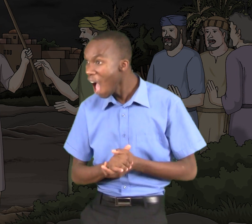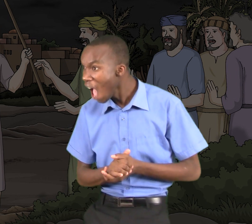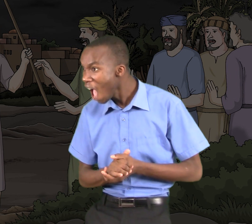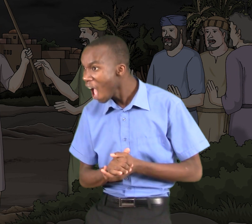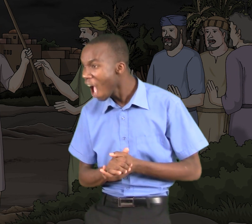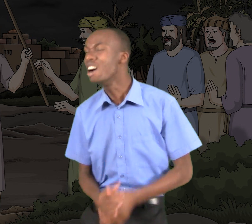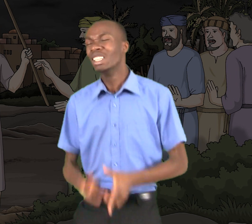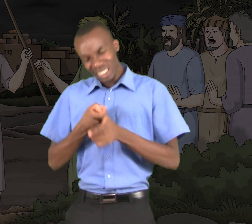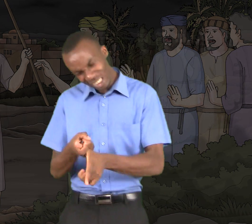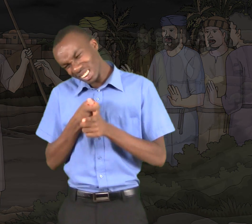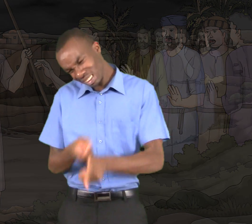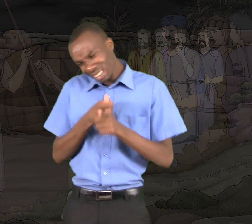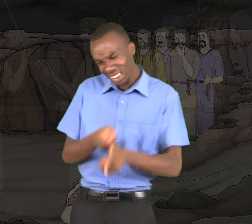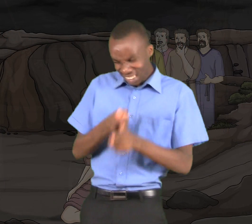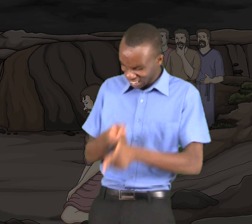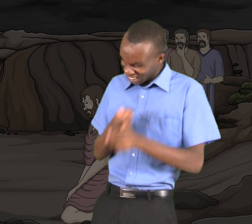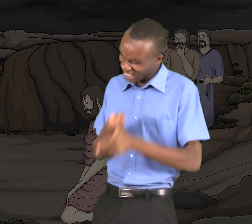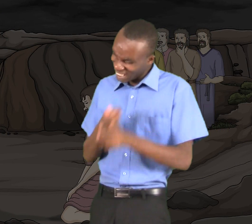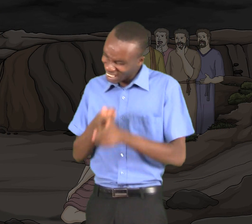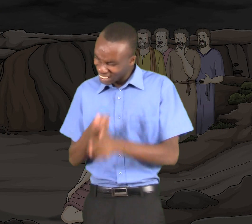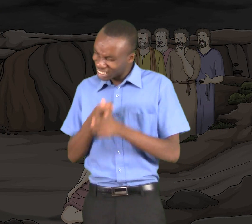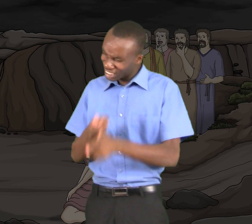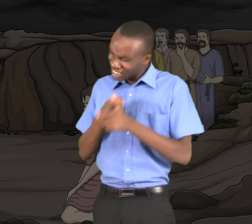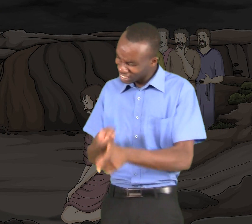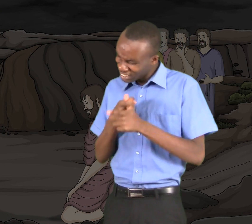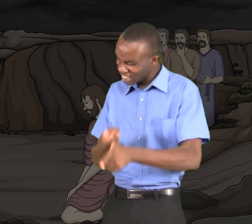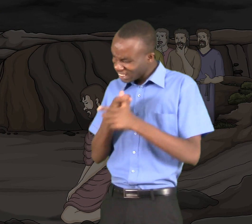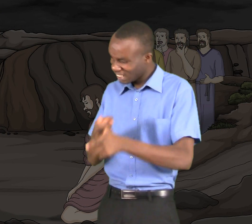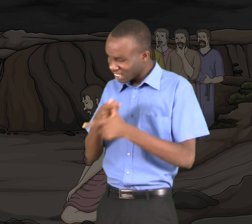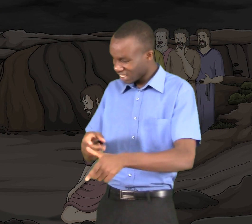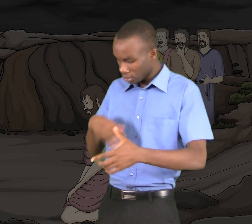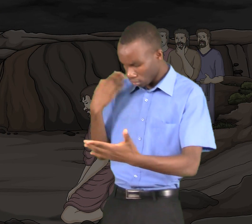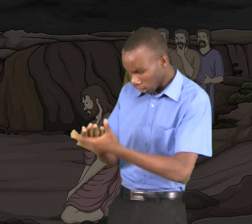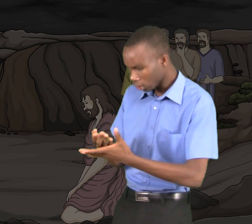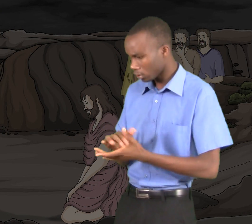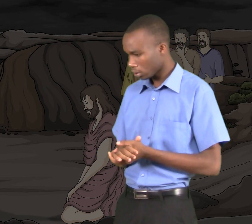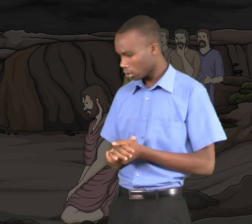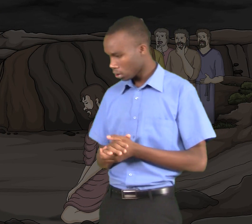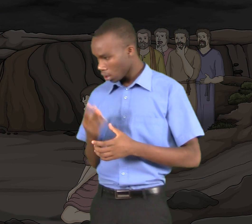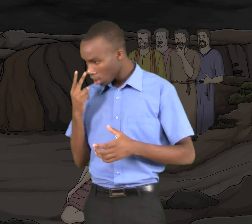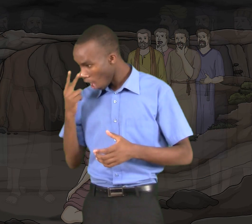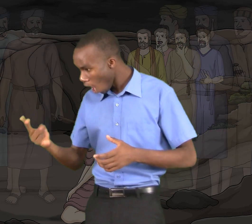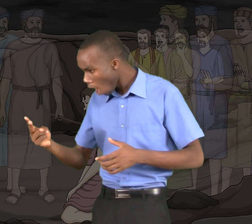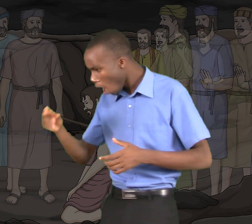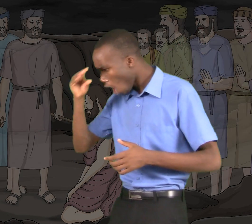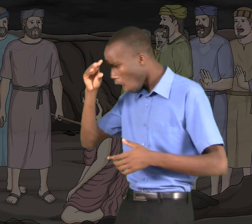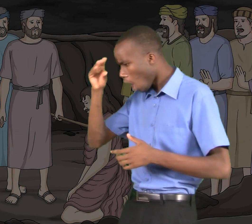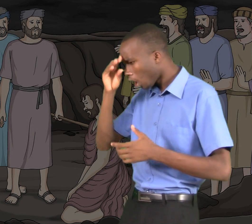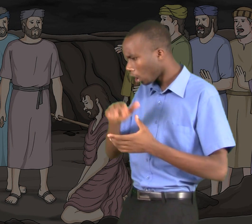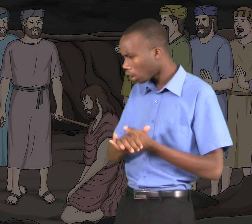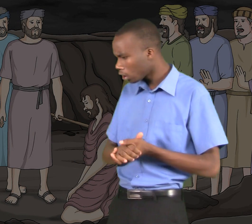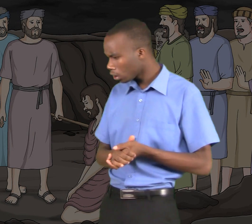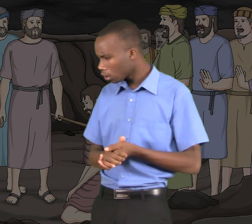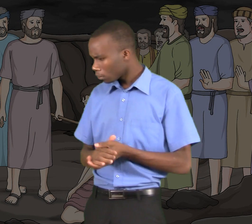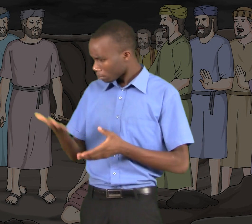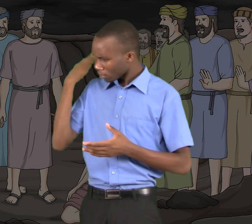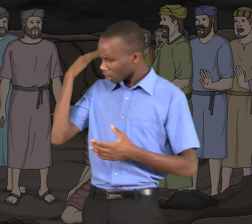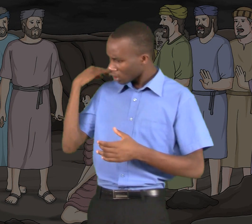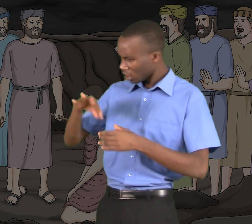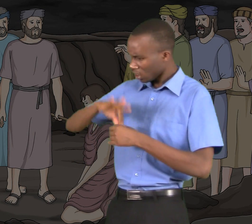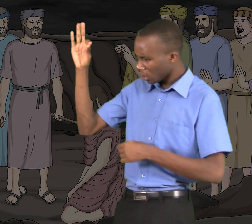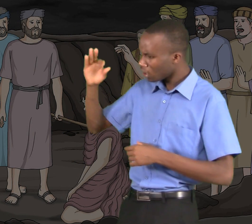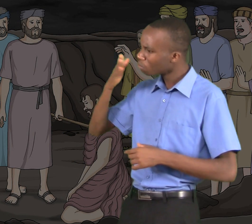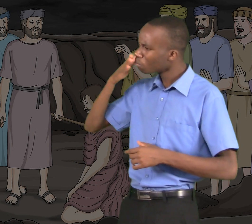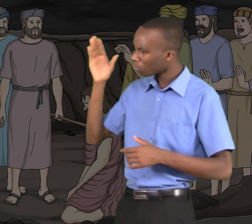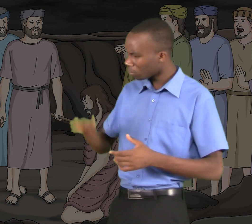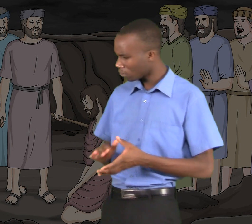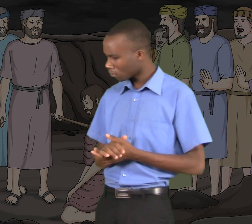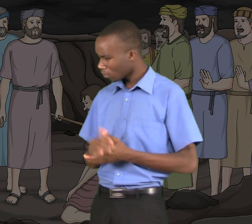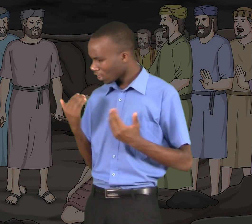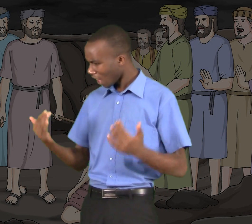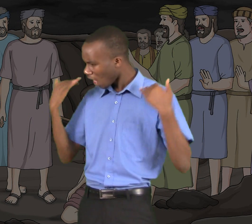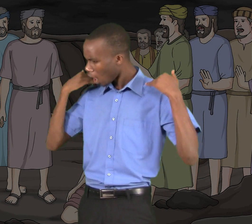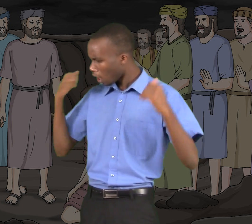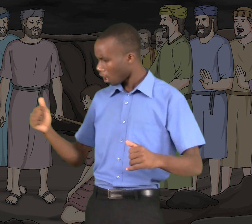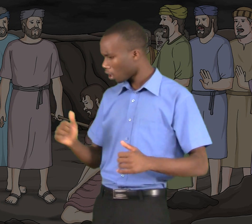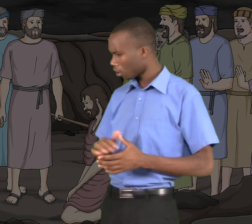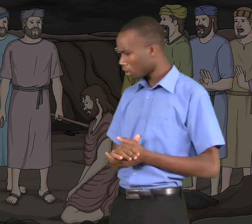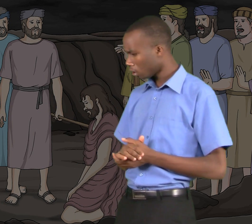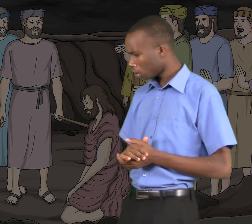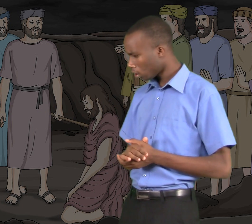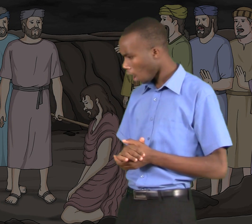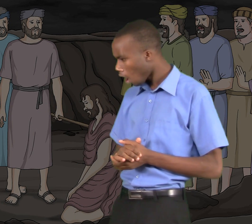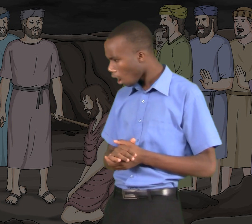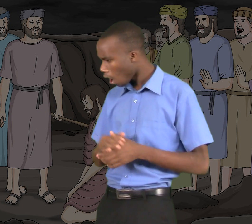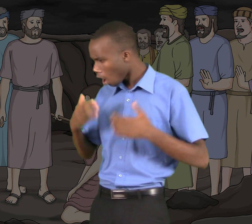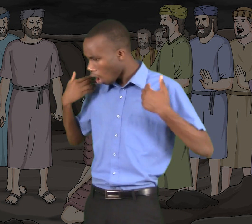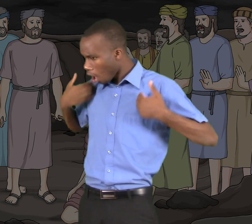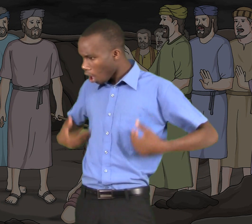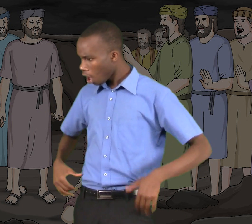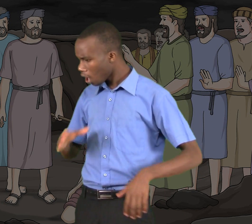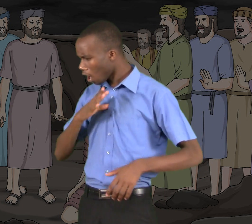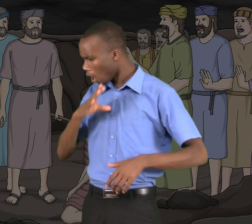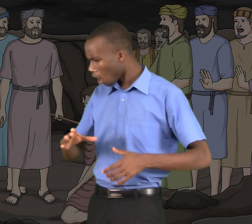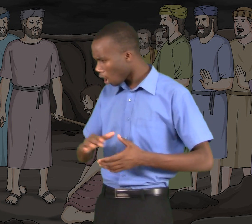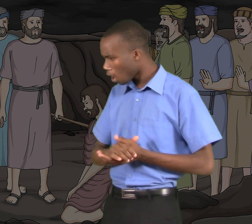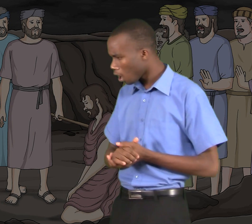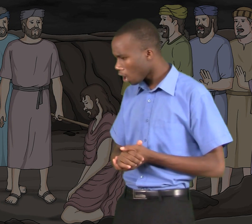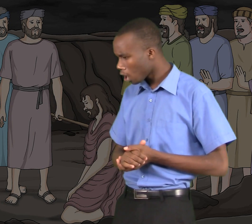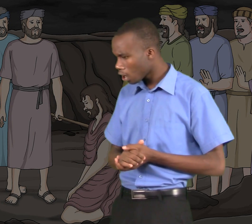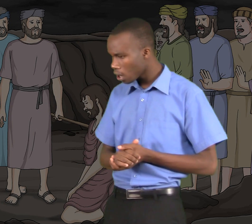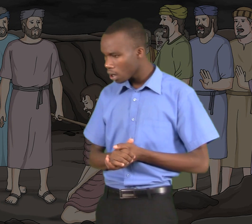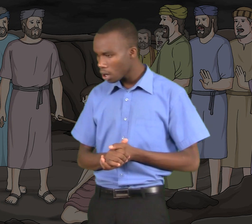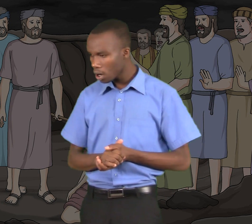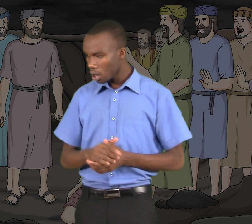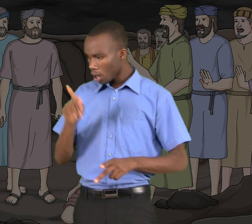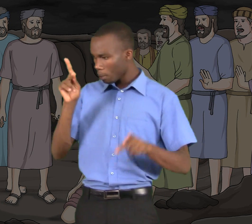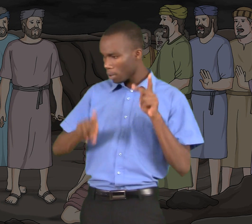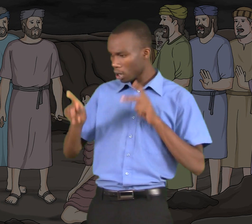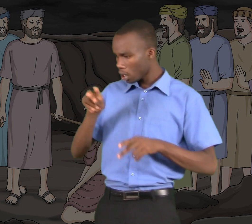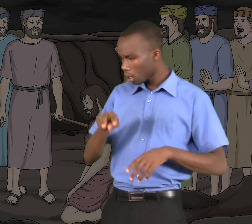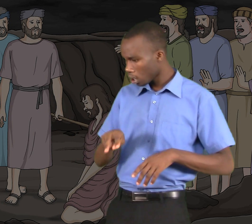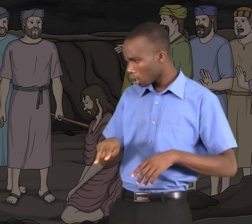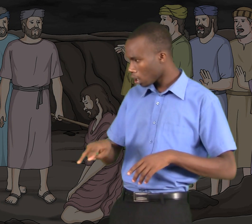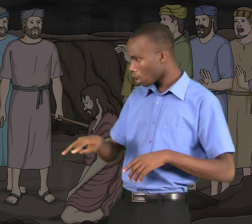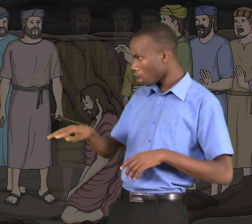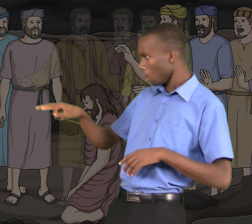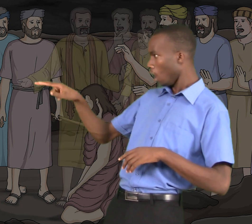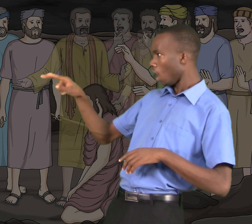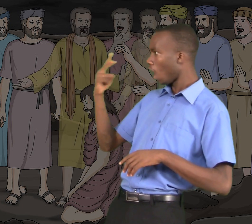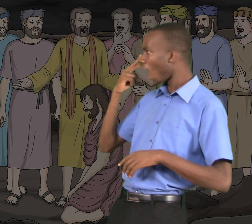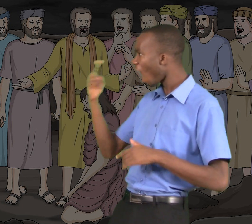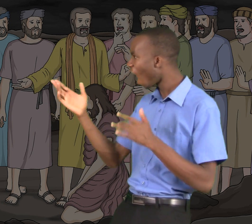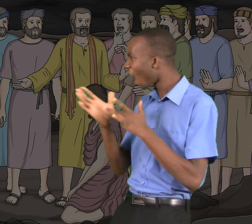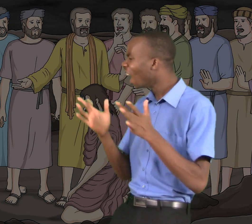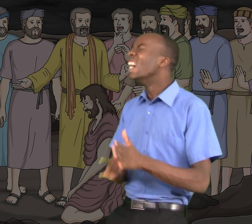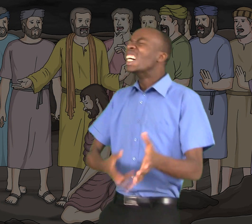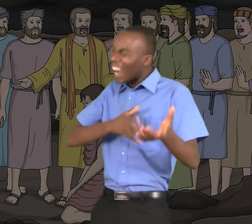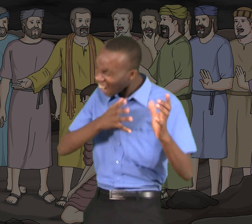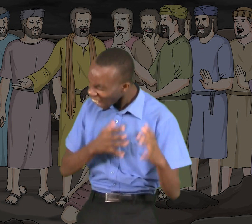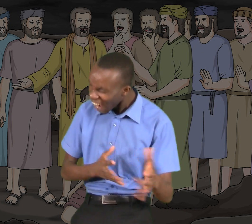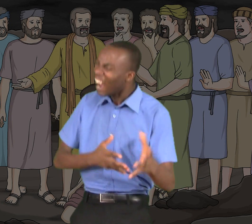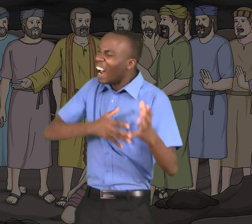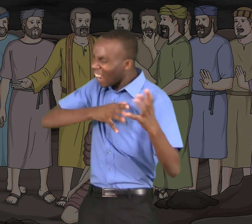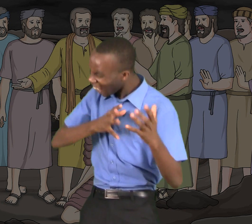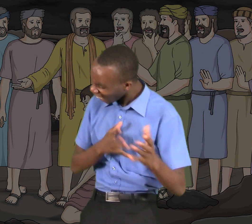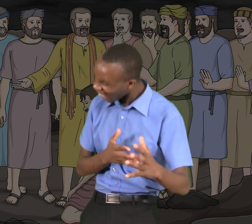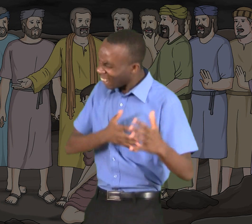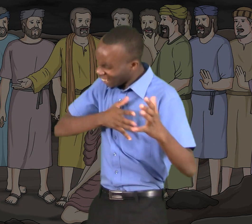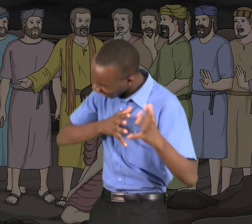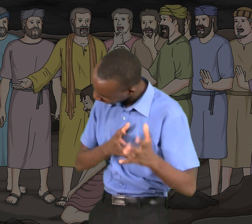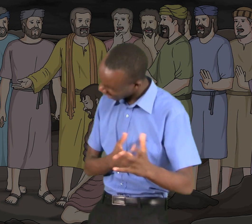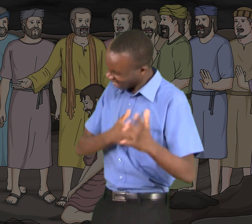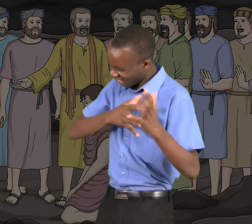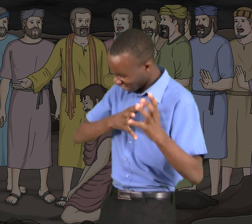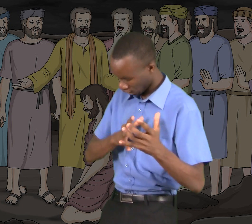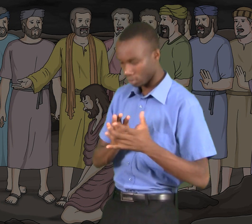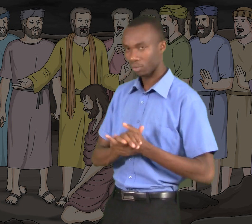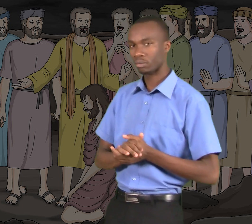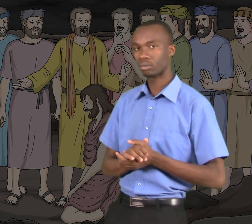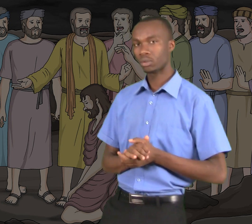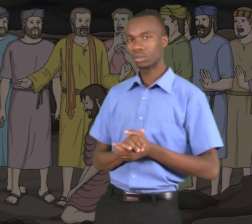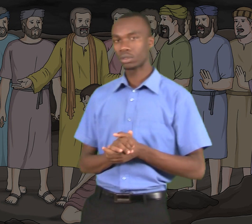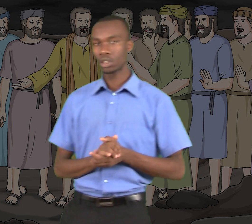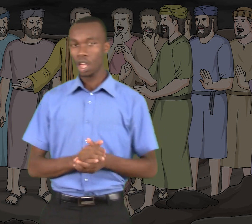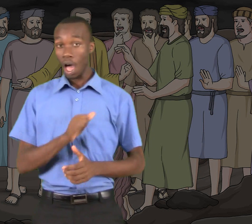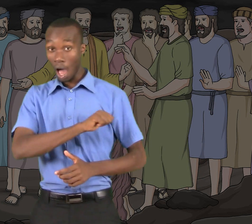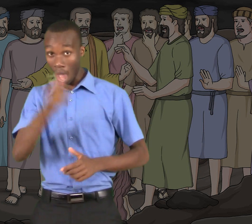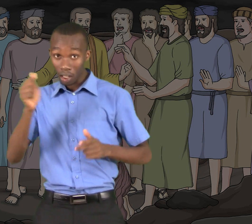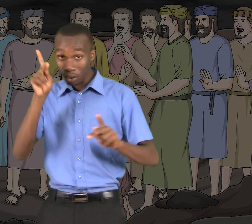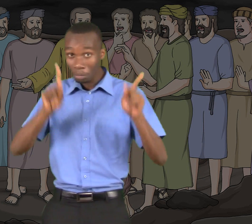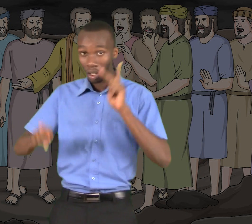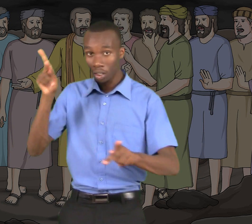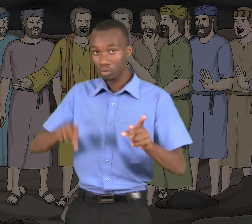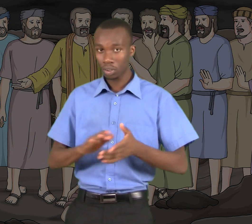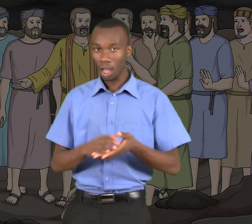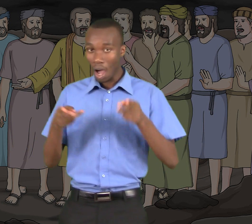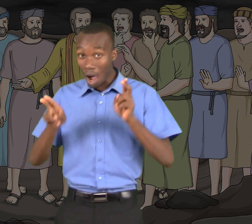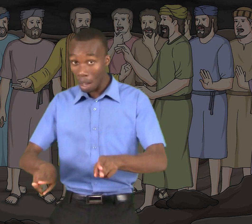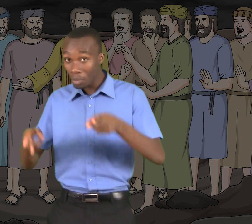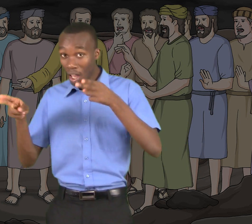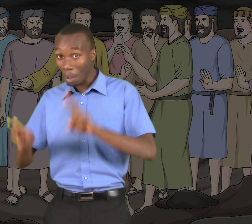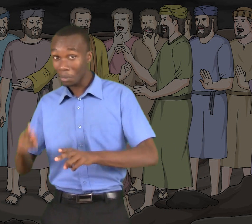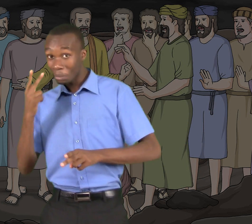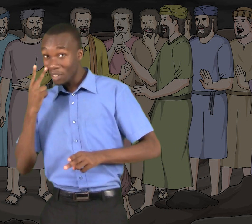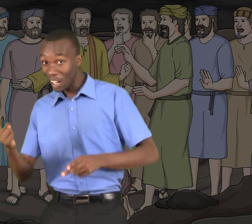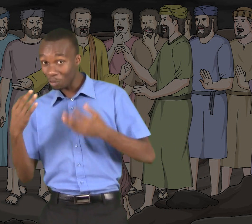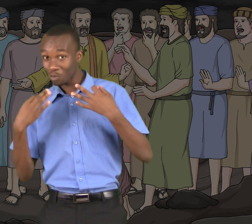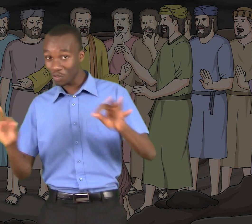When they came to Jesus, they saw the man who had been possessed by the legion of demons sitting there, clothed and in his right mind; and they were afraid.